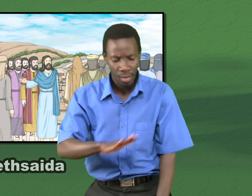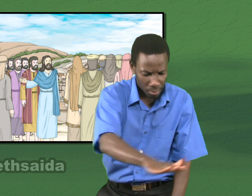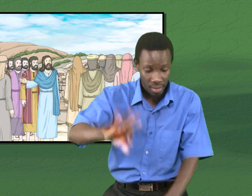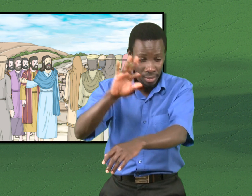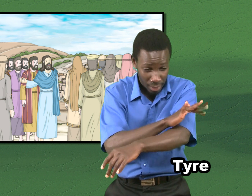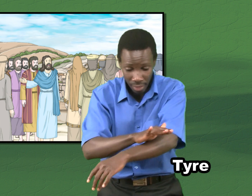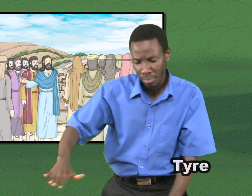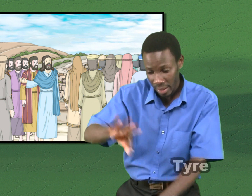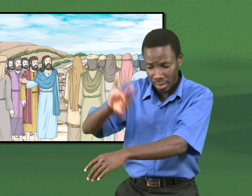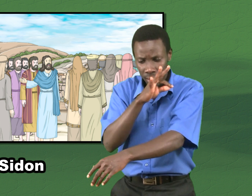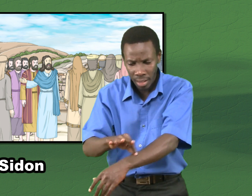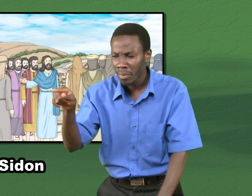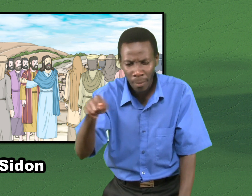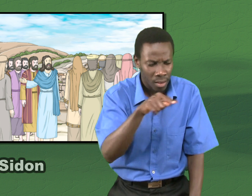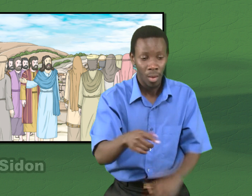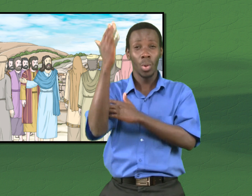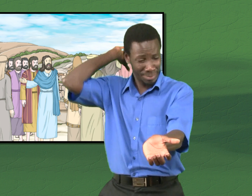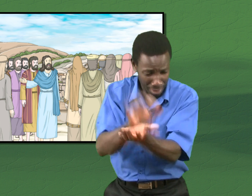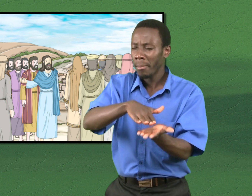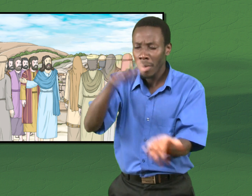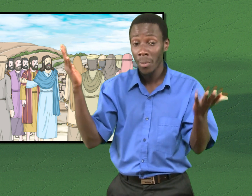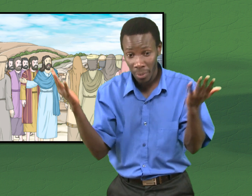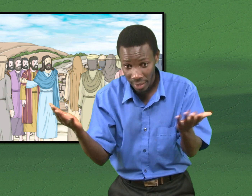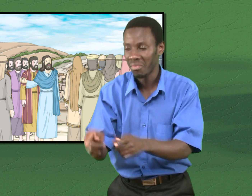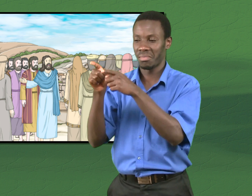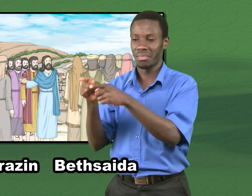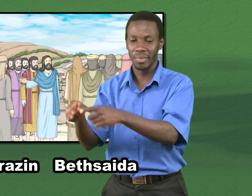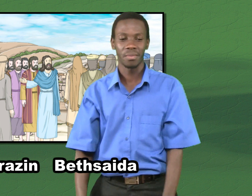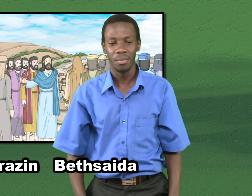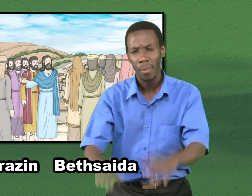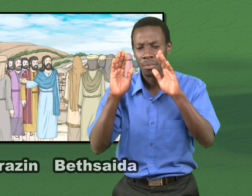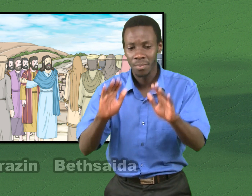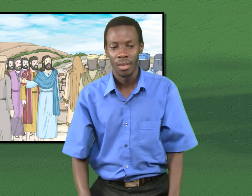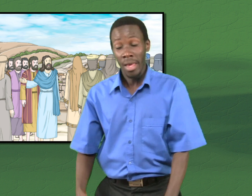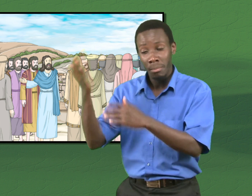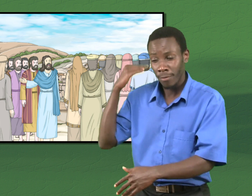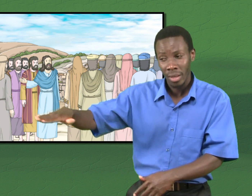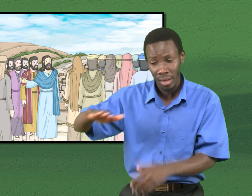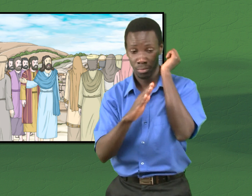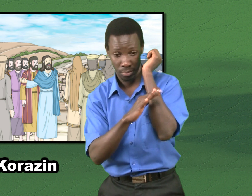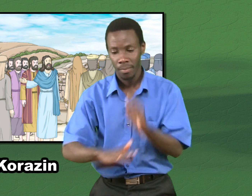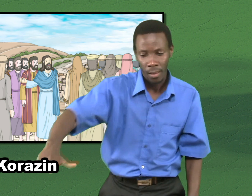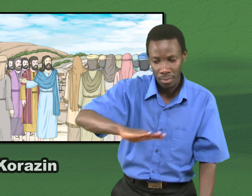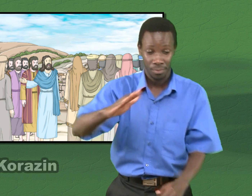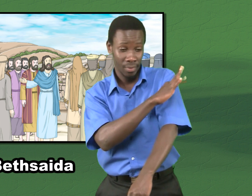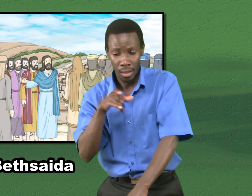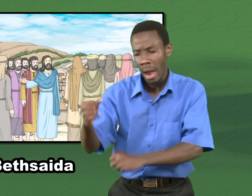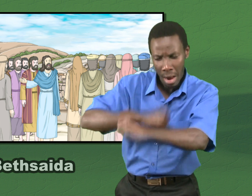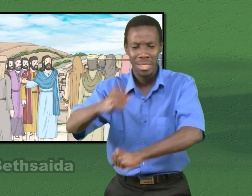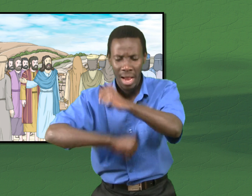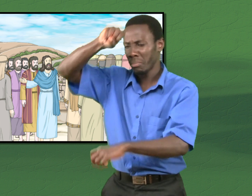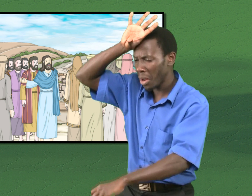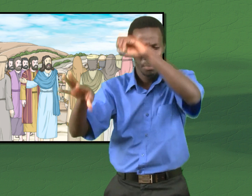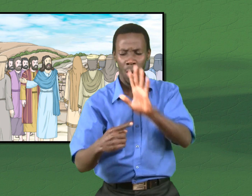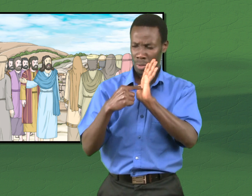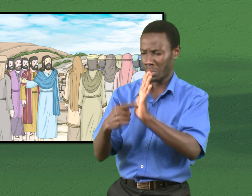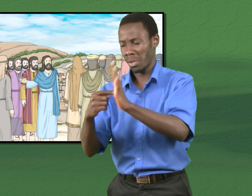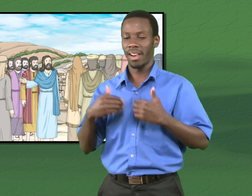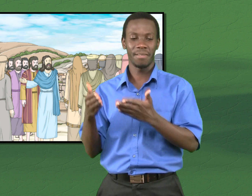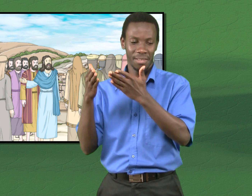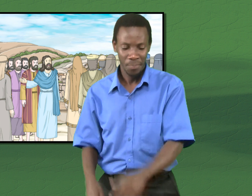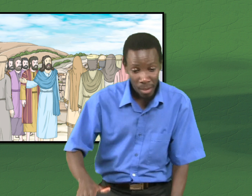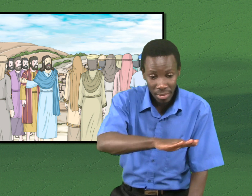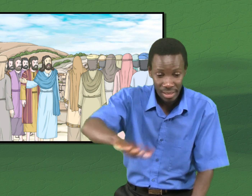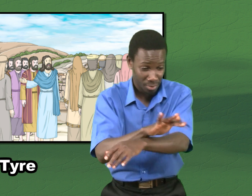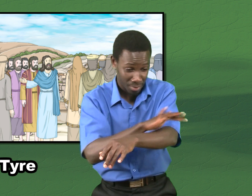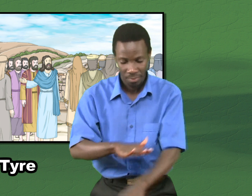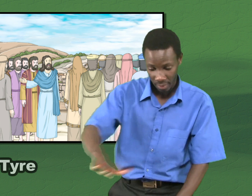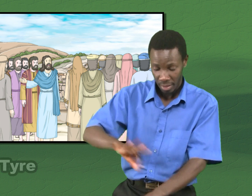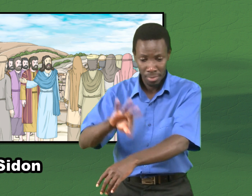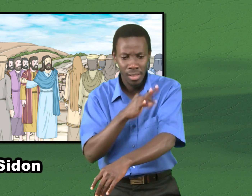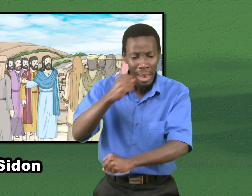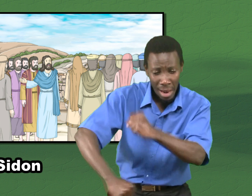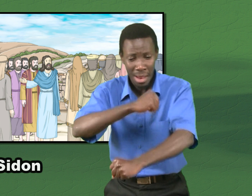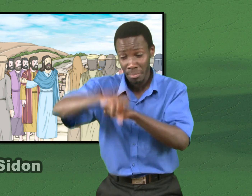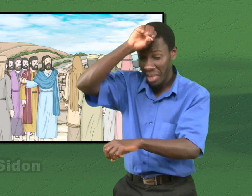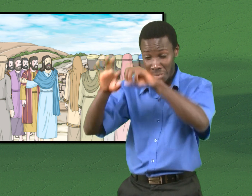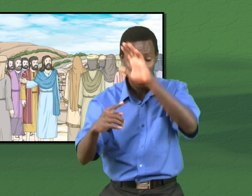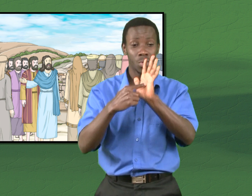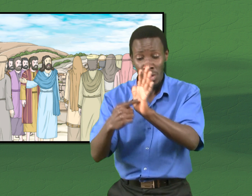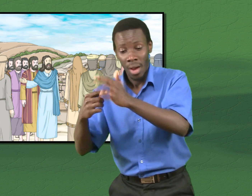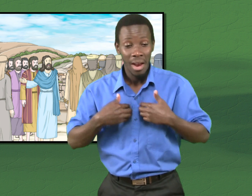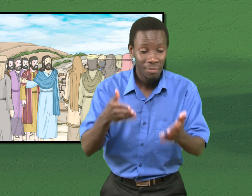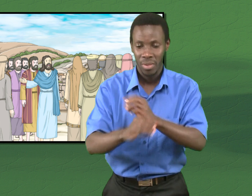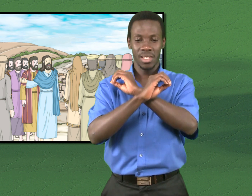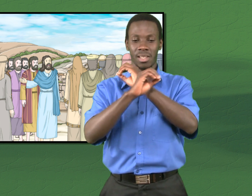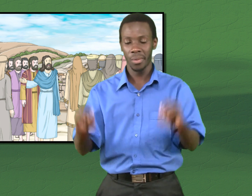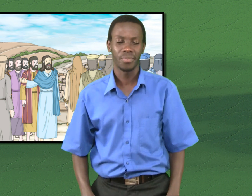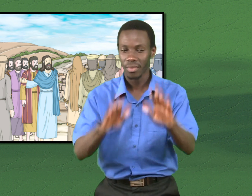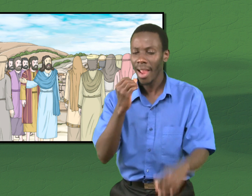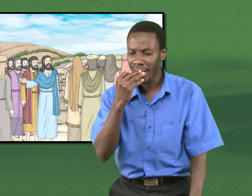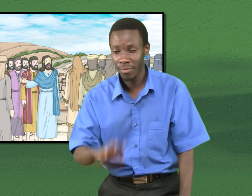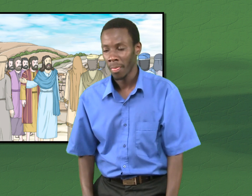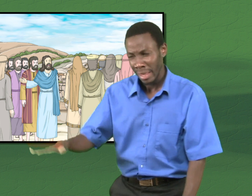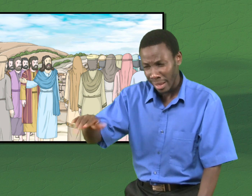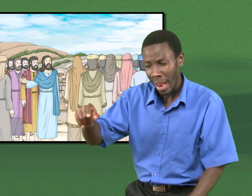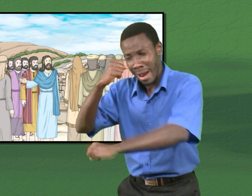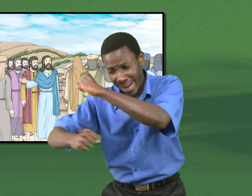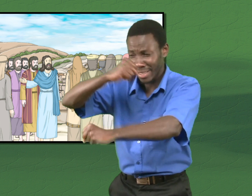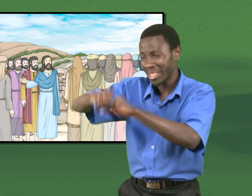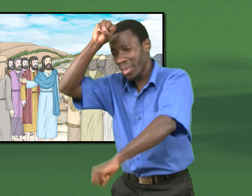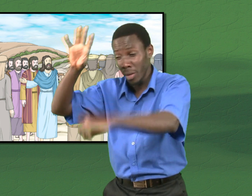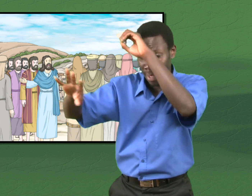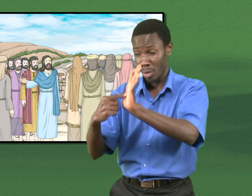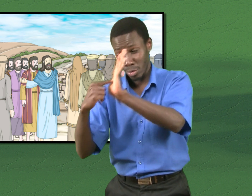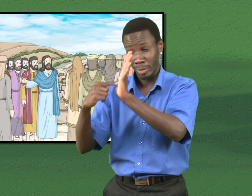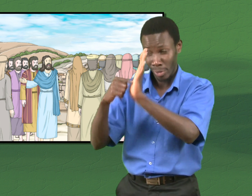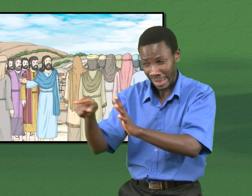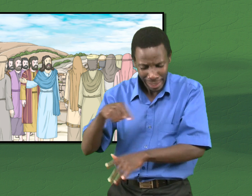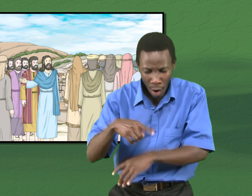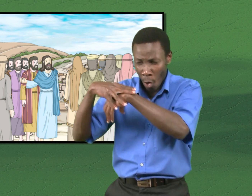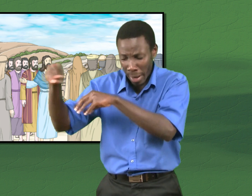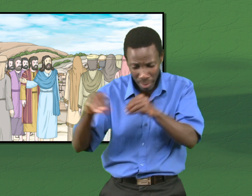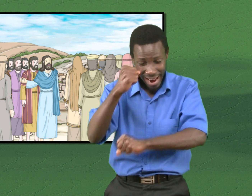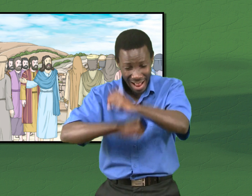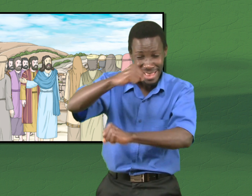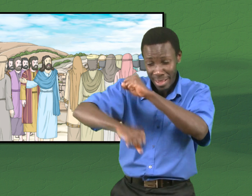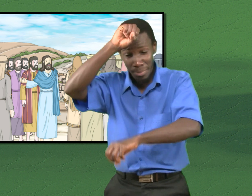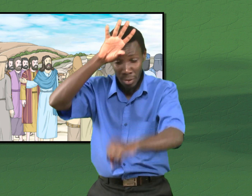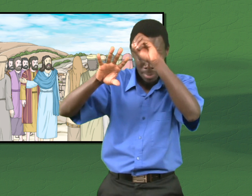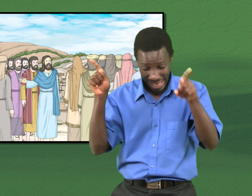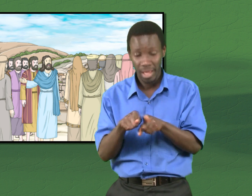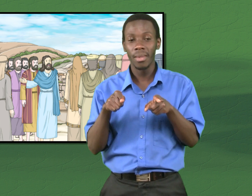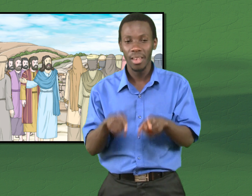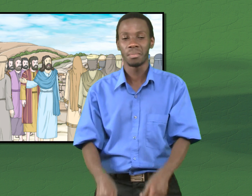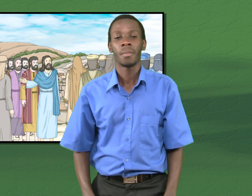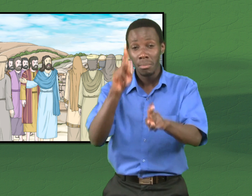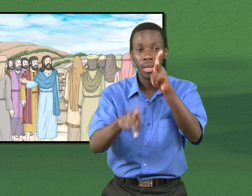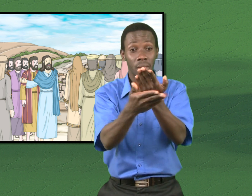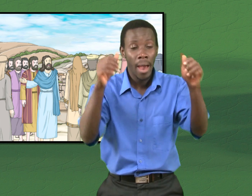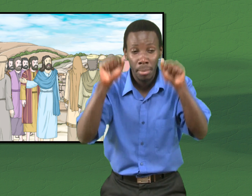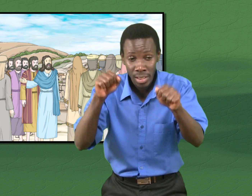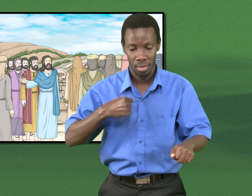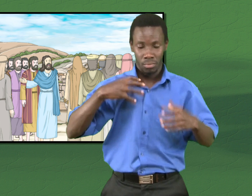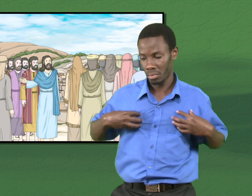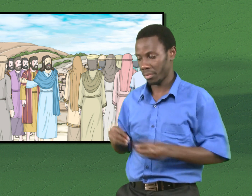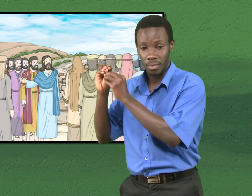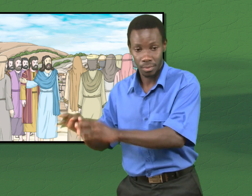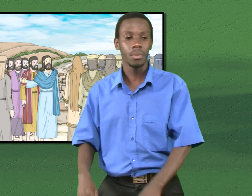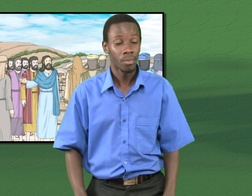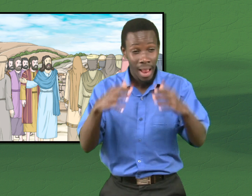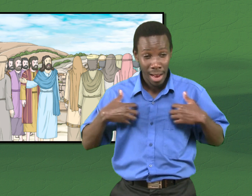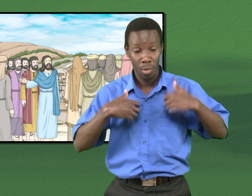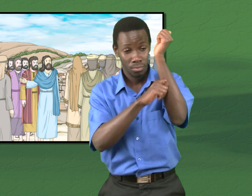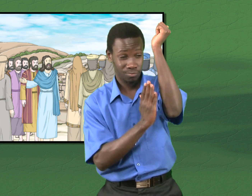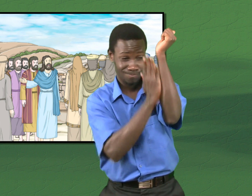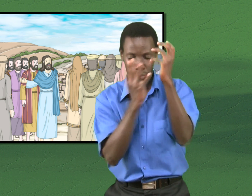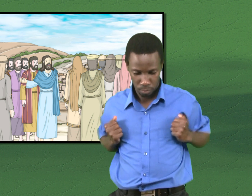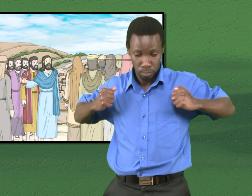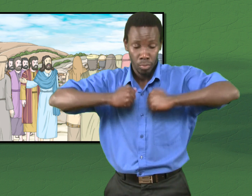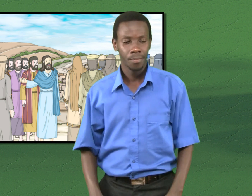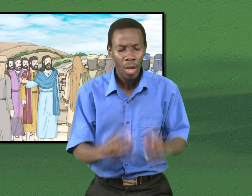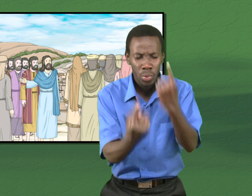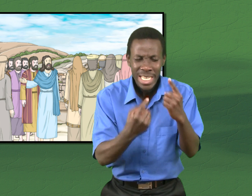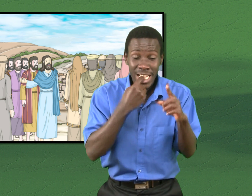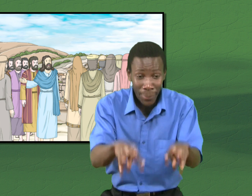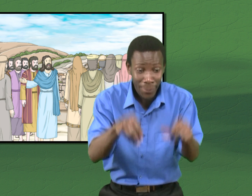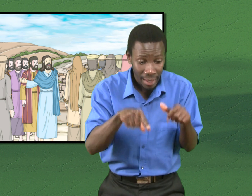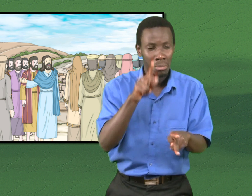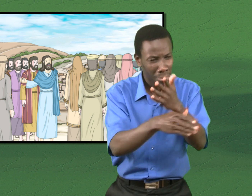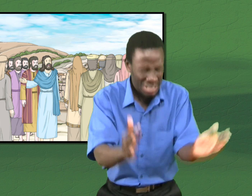For if the miracles that were performed in you had been performed in Tyre and Sidon, they would have repented long ago, sitting in sackcloth and ashes.